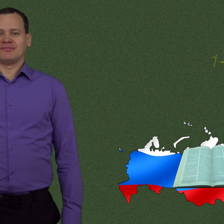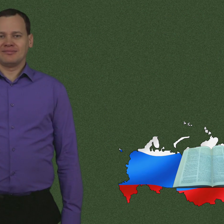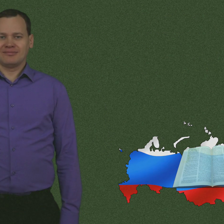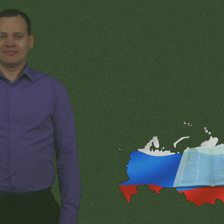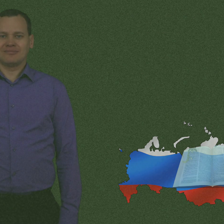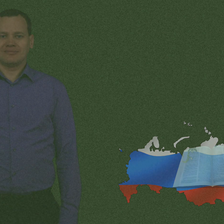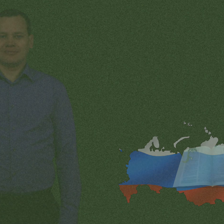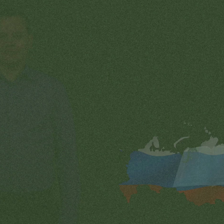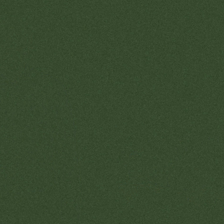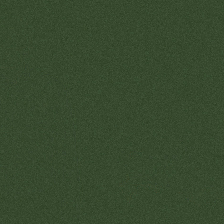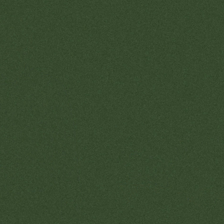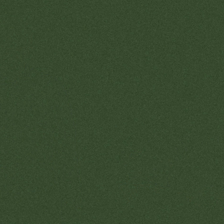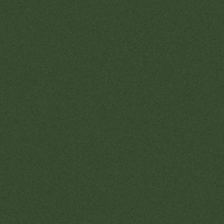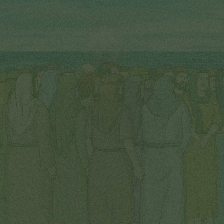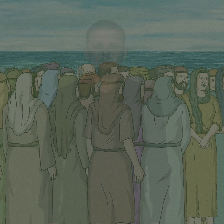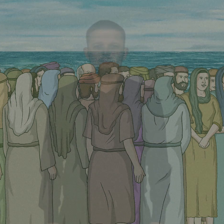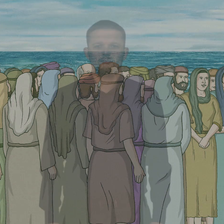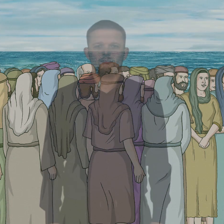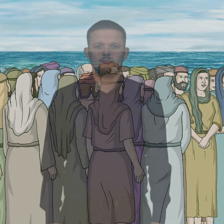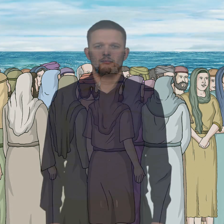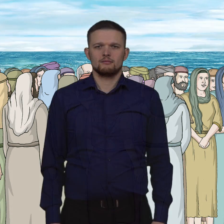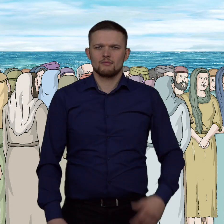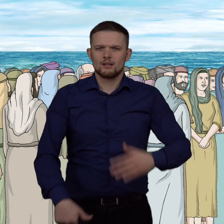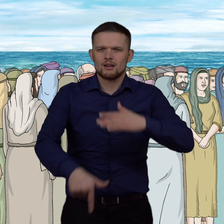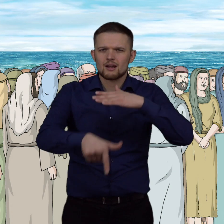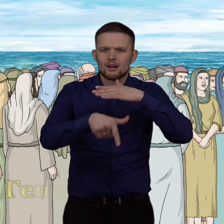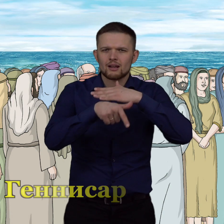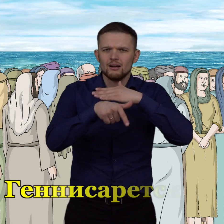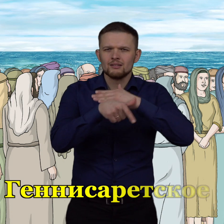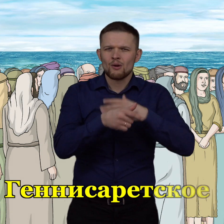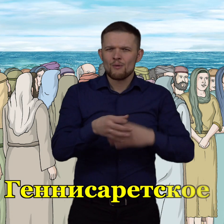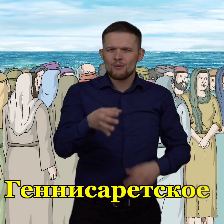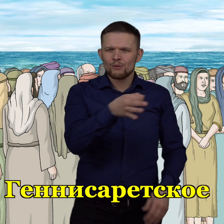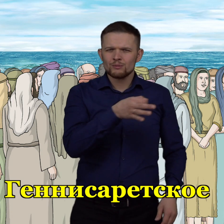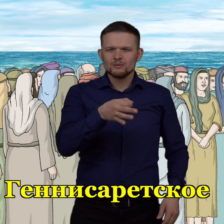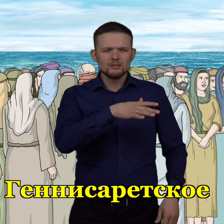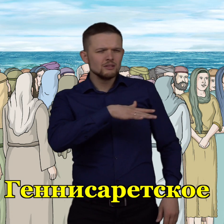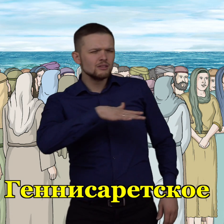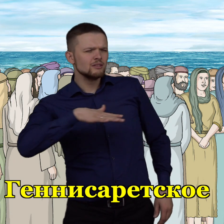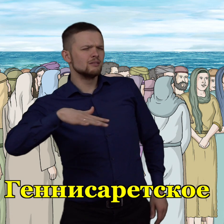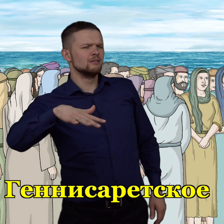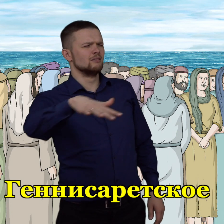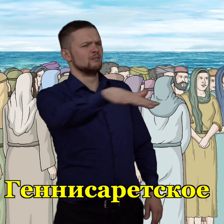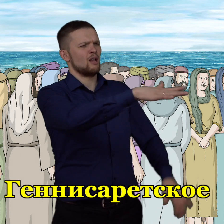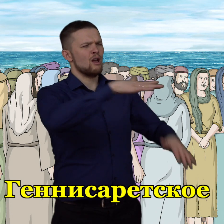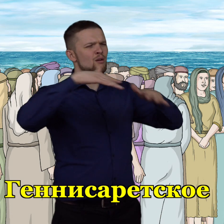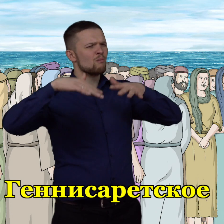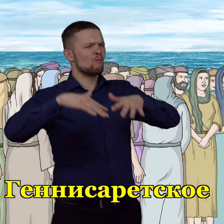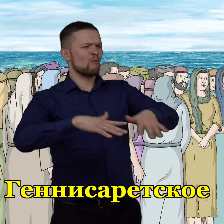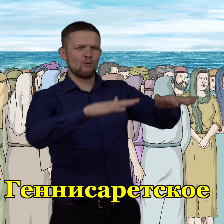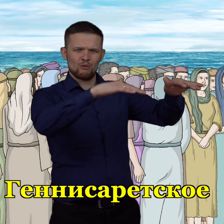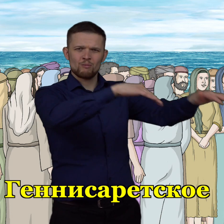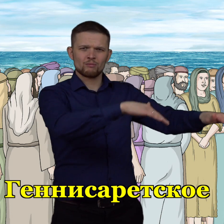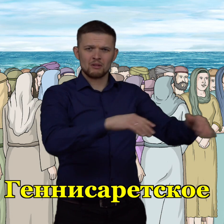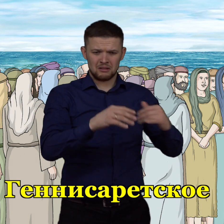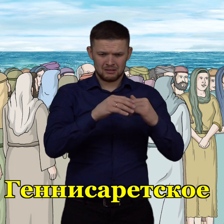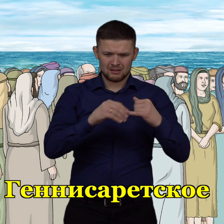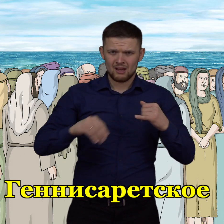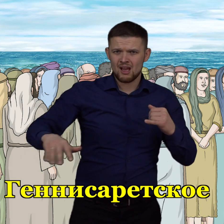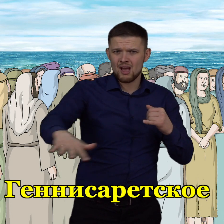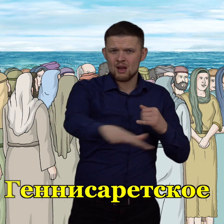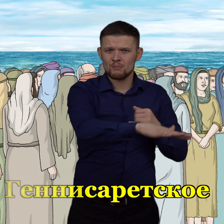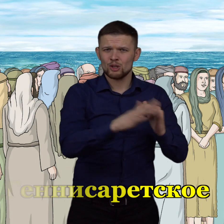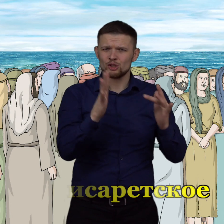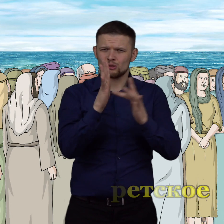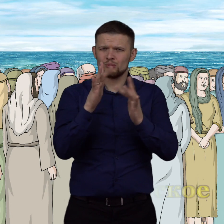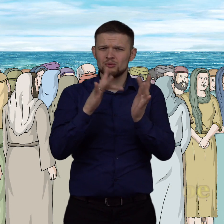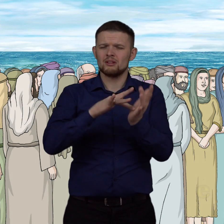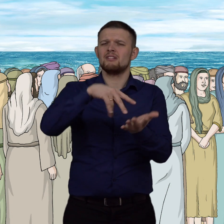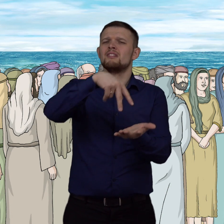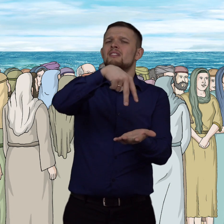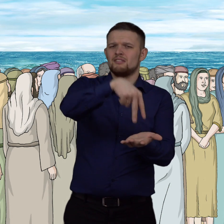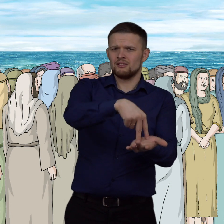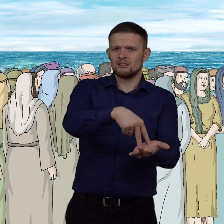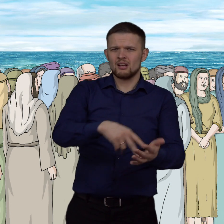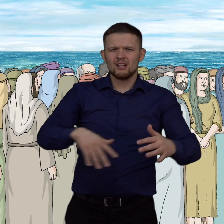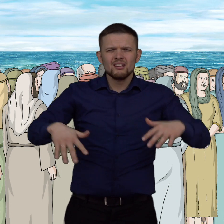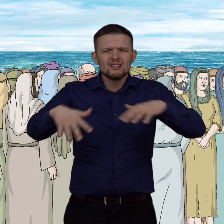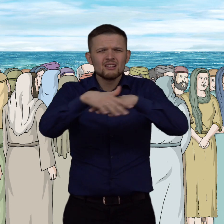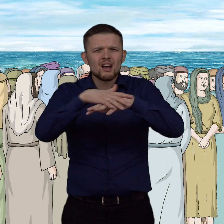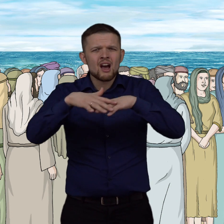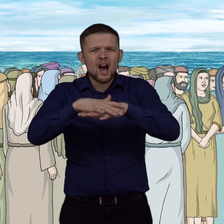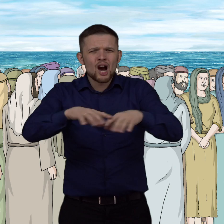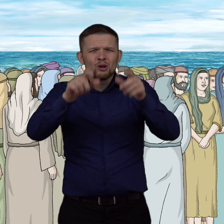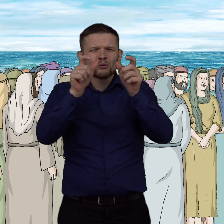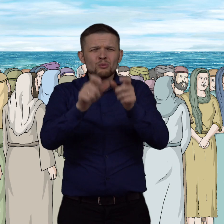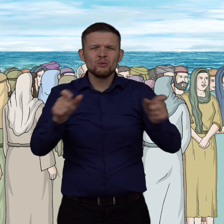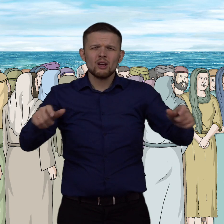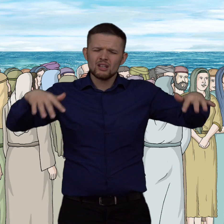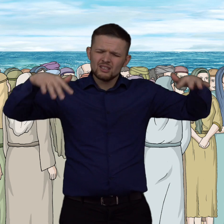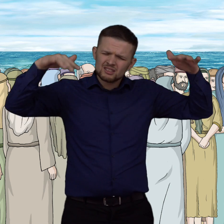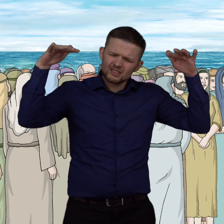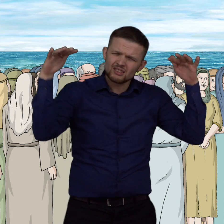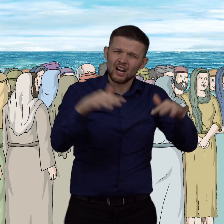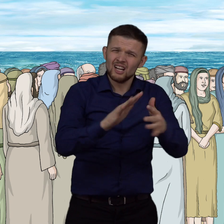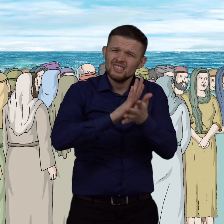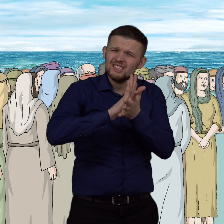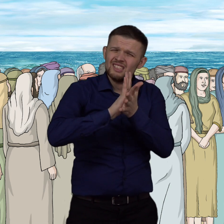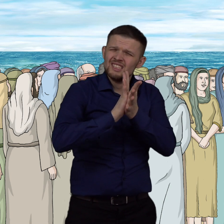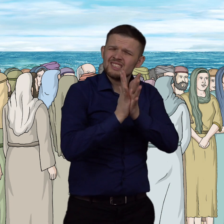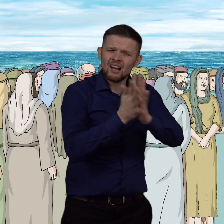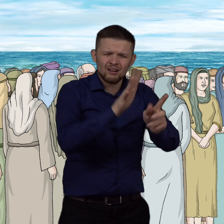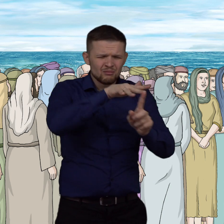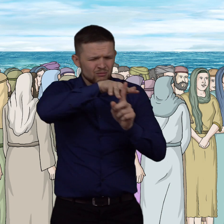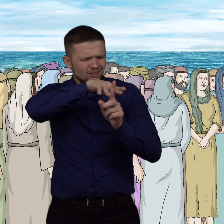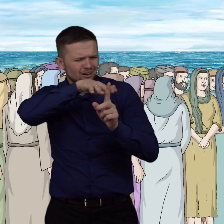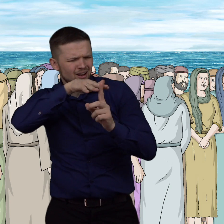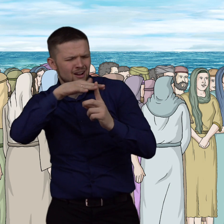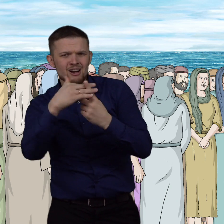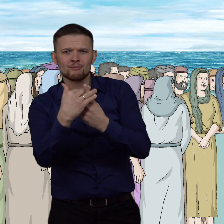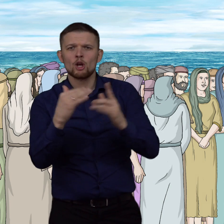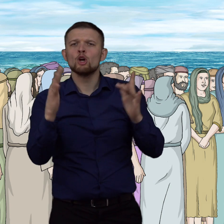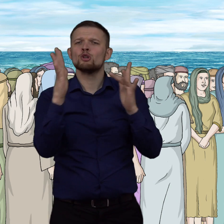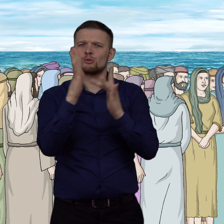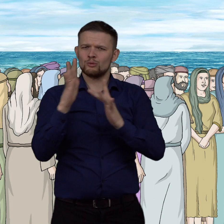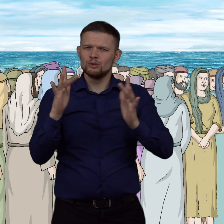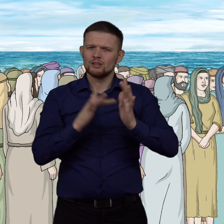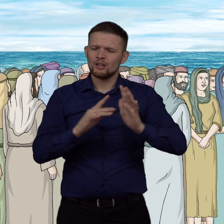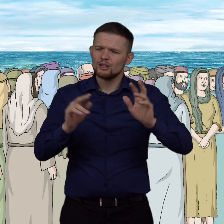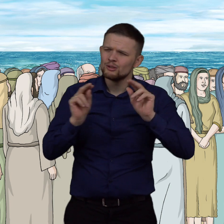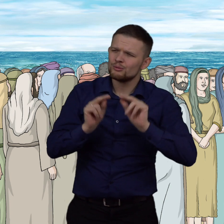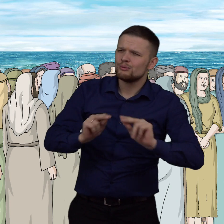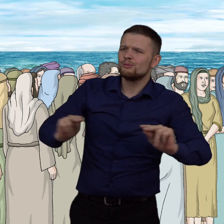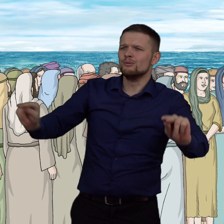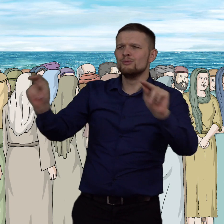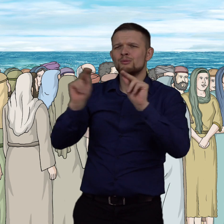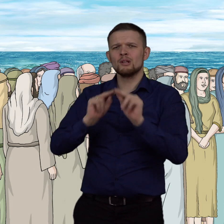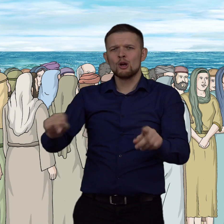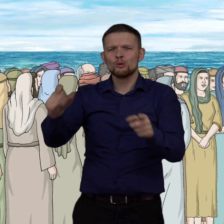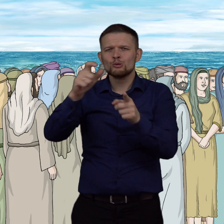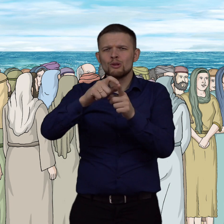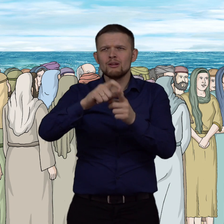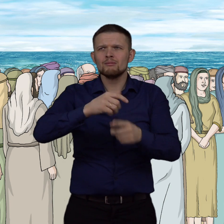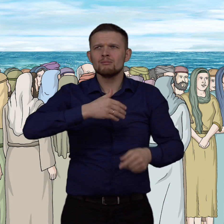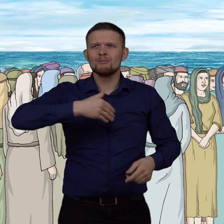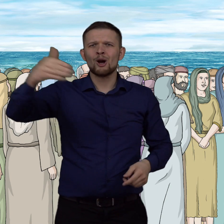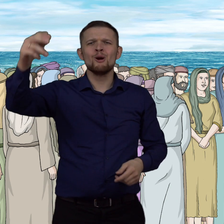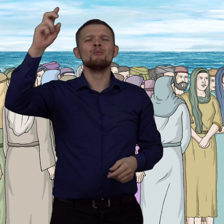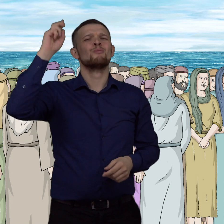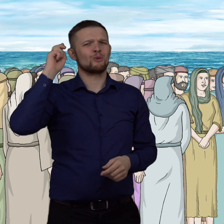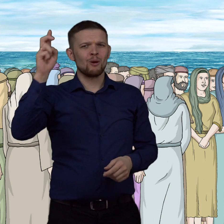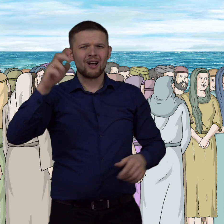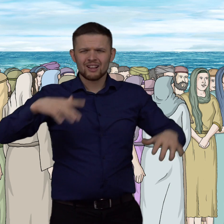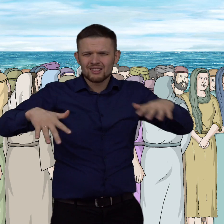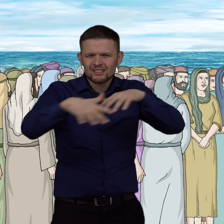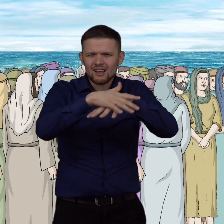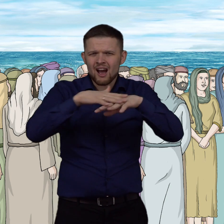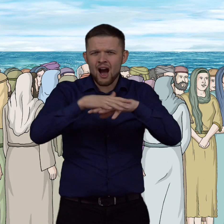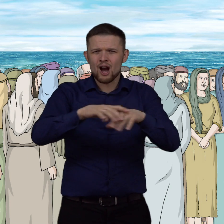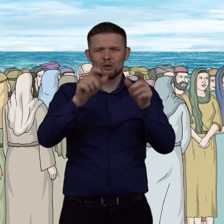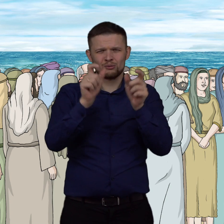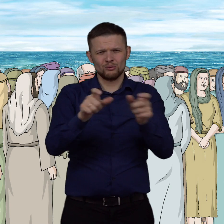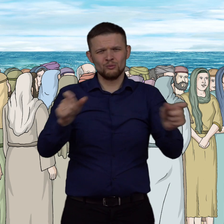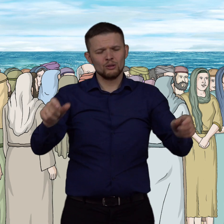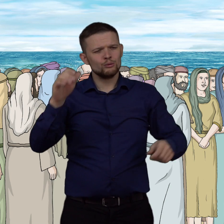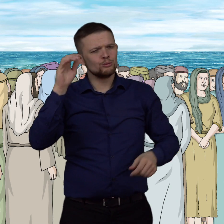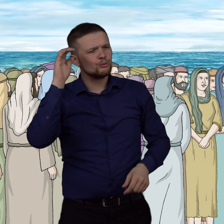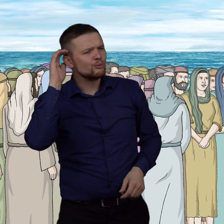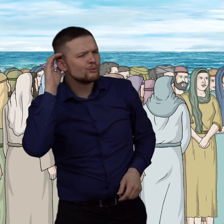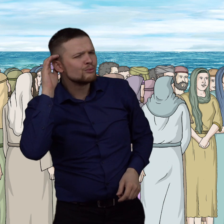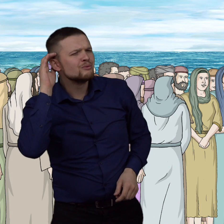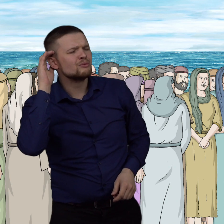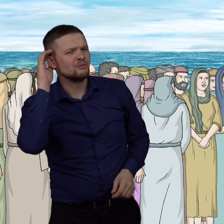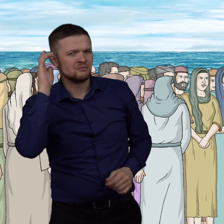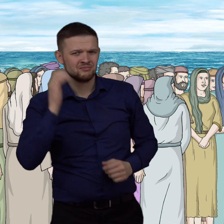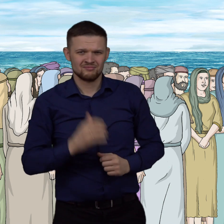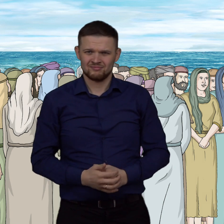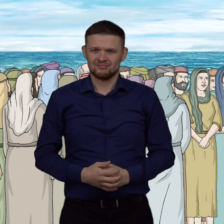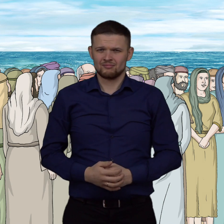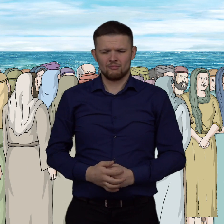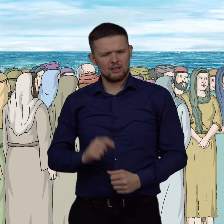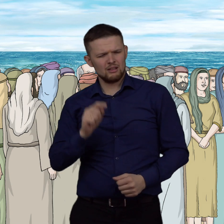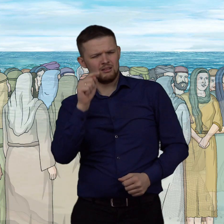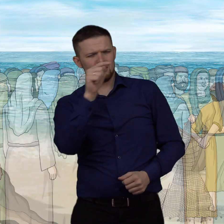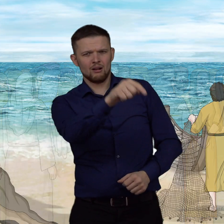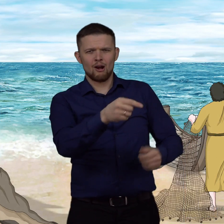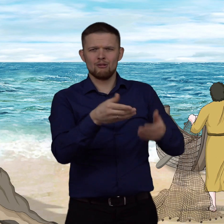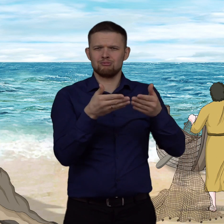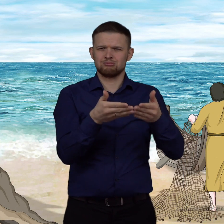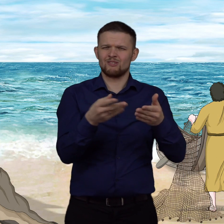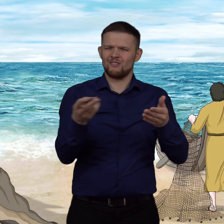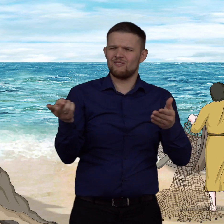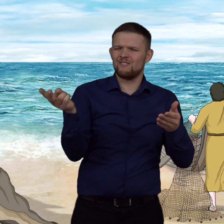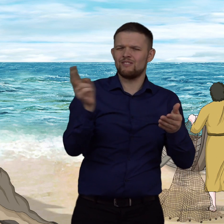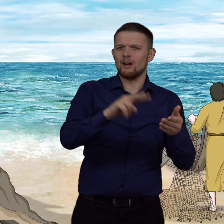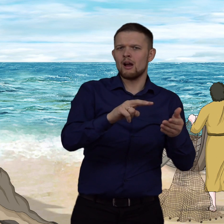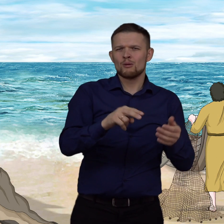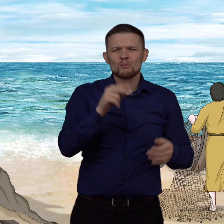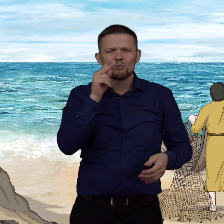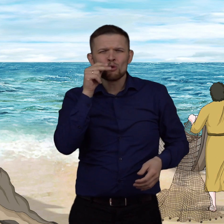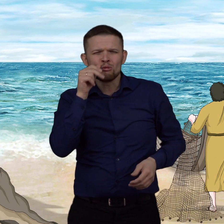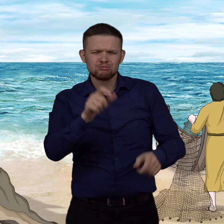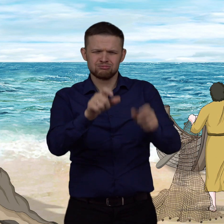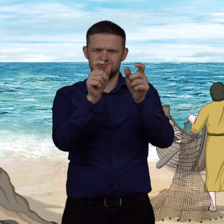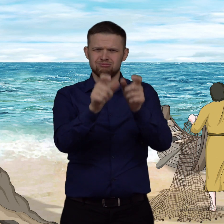On one occasion, while Jesus was standing by the Lake of Gennesaret with the crowd pressing in on Him to hear the word of God, He saw two boats at the edge of the lake.